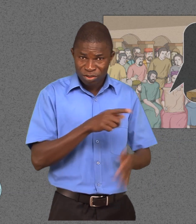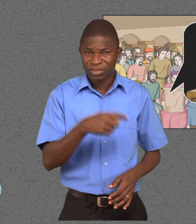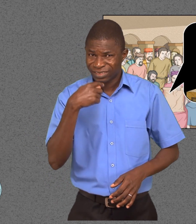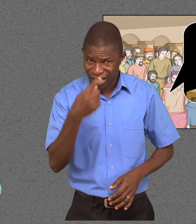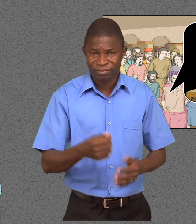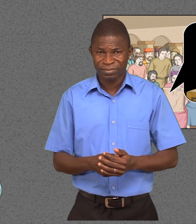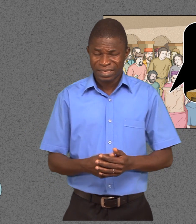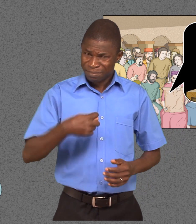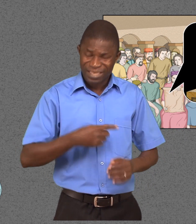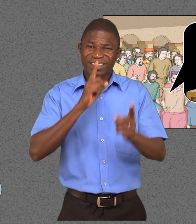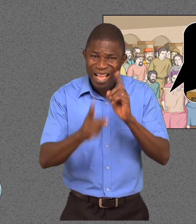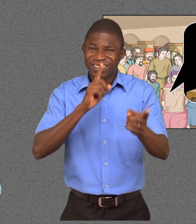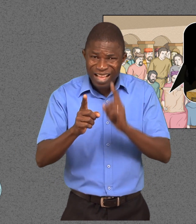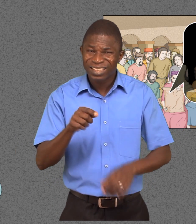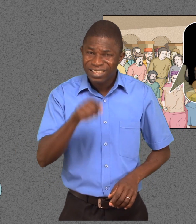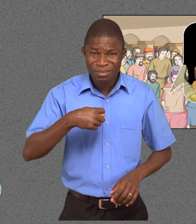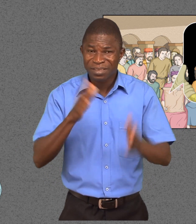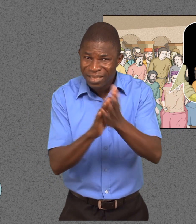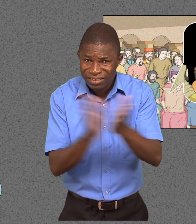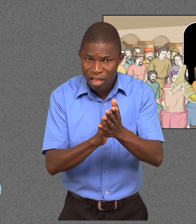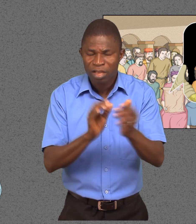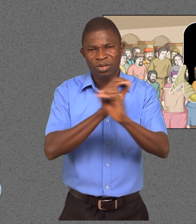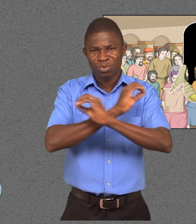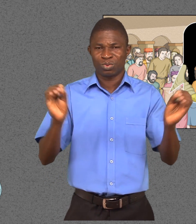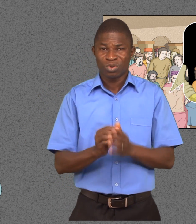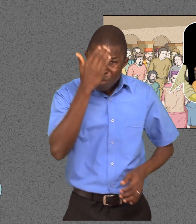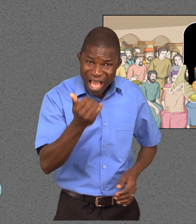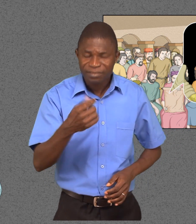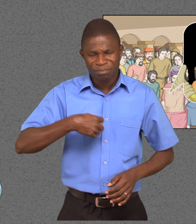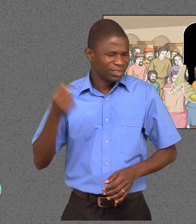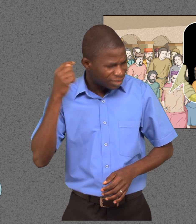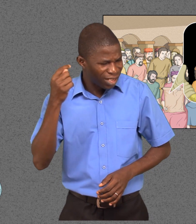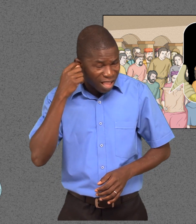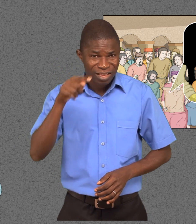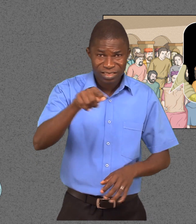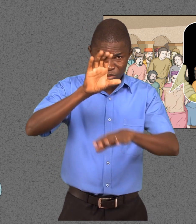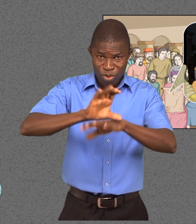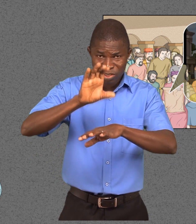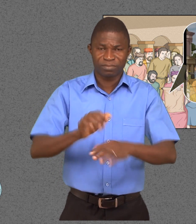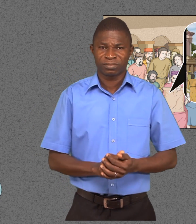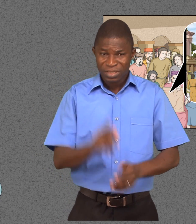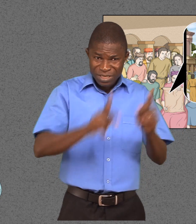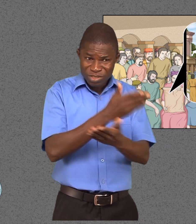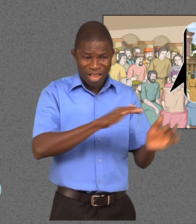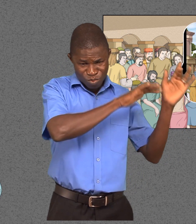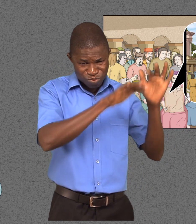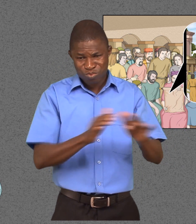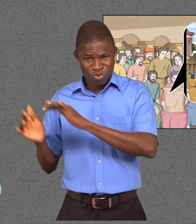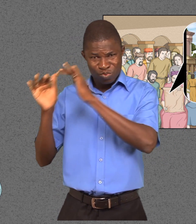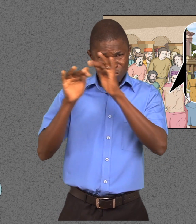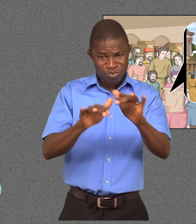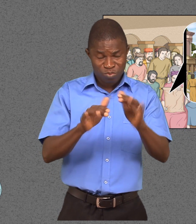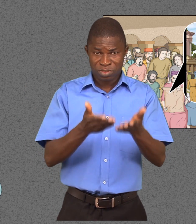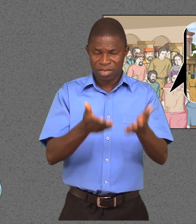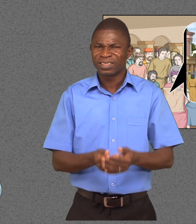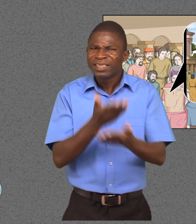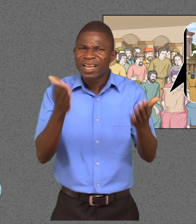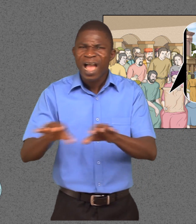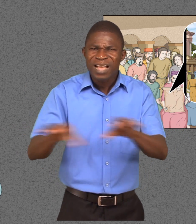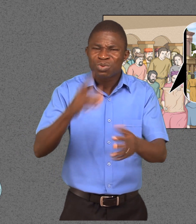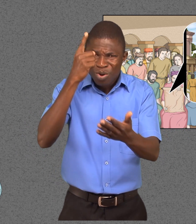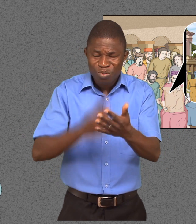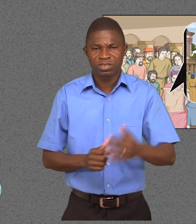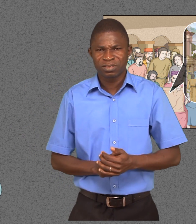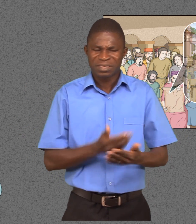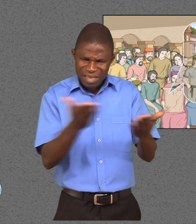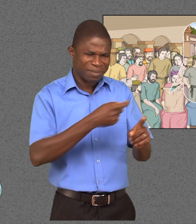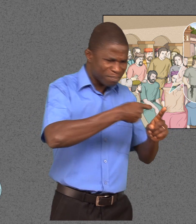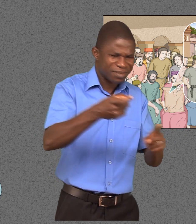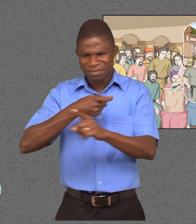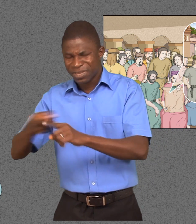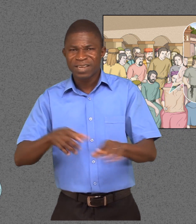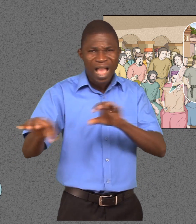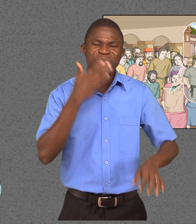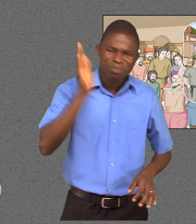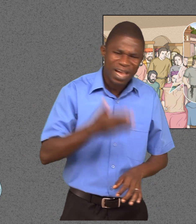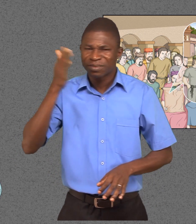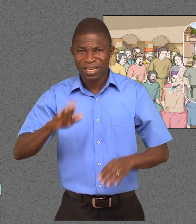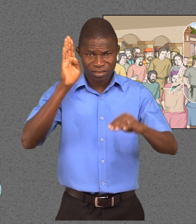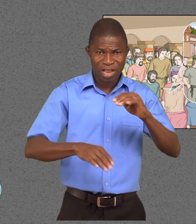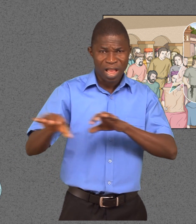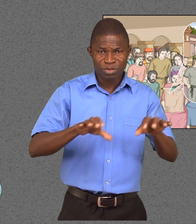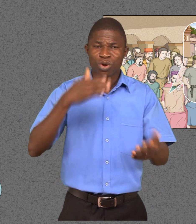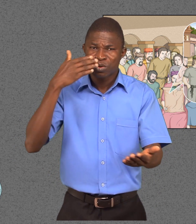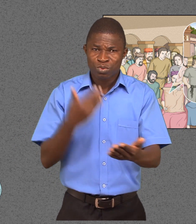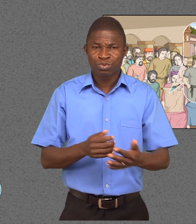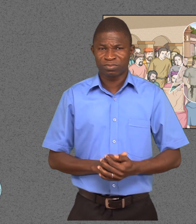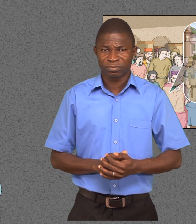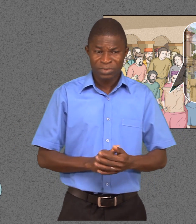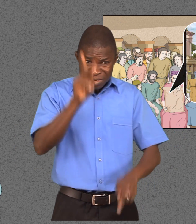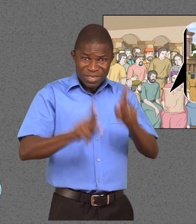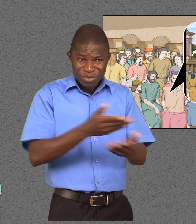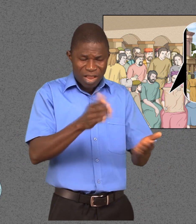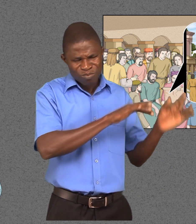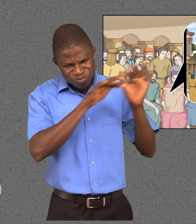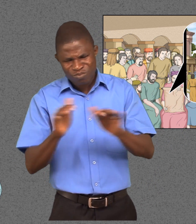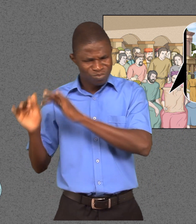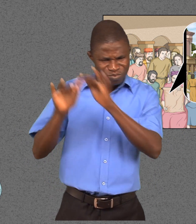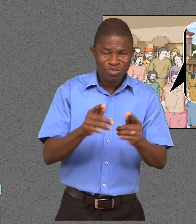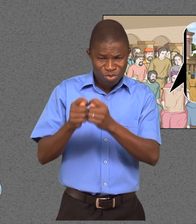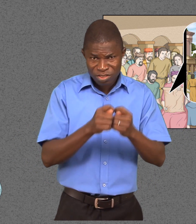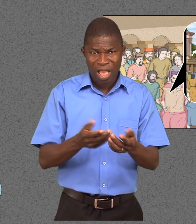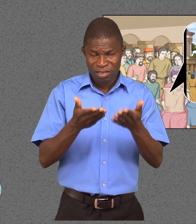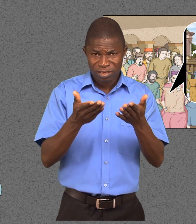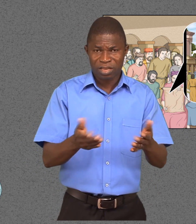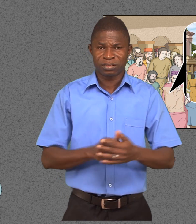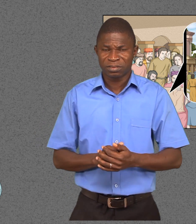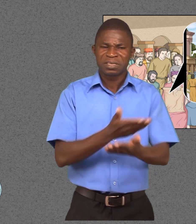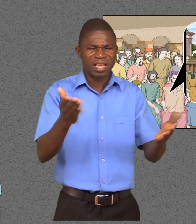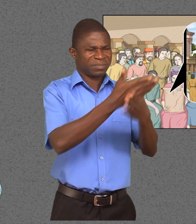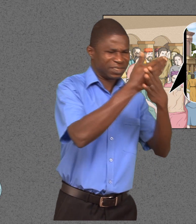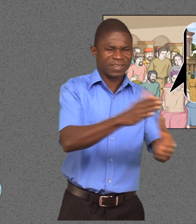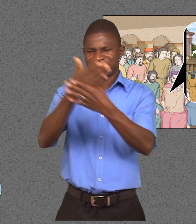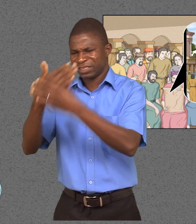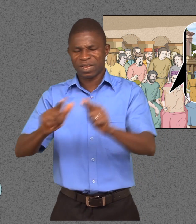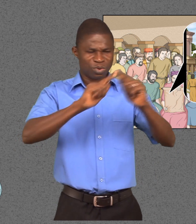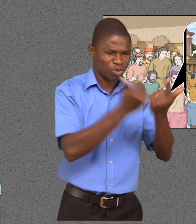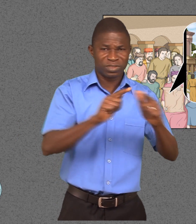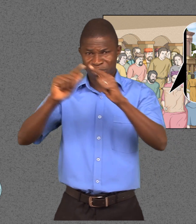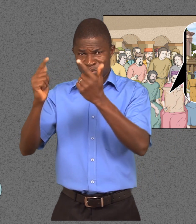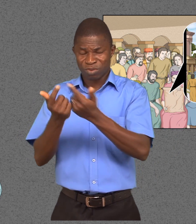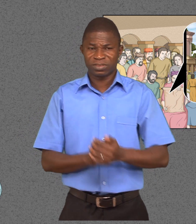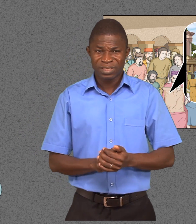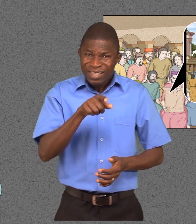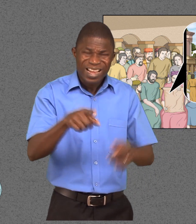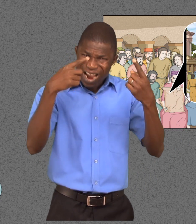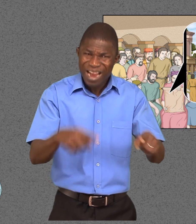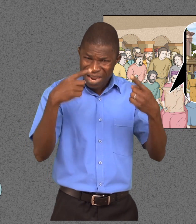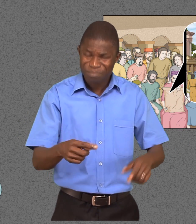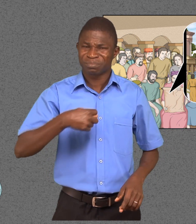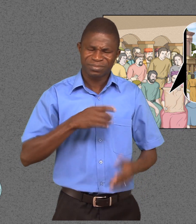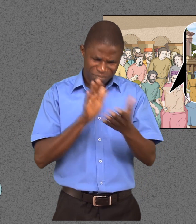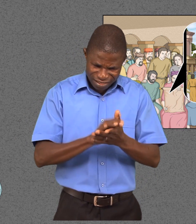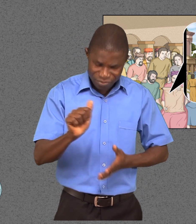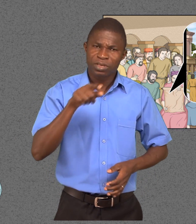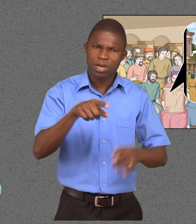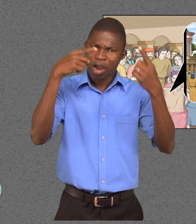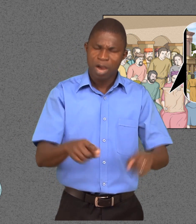First of all, I hear that when you come together as a church, there are divisions among you, and in part I believe it.